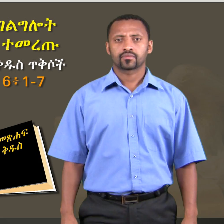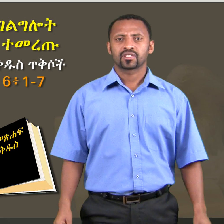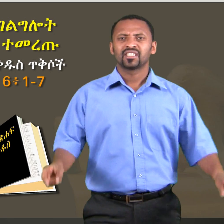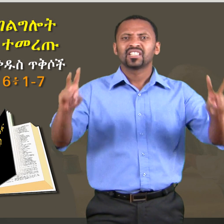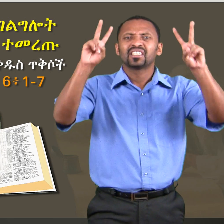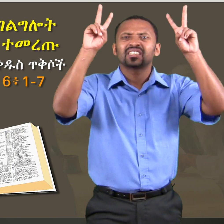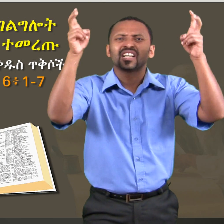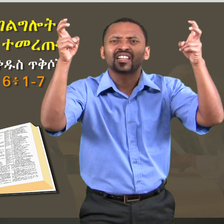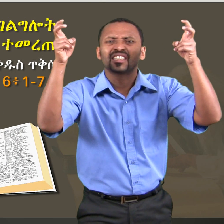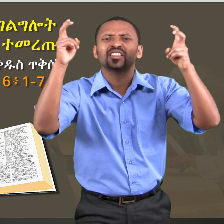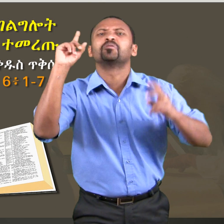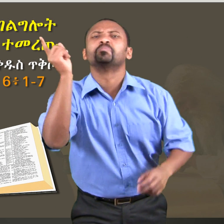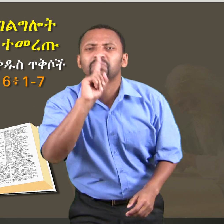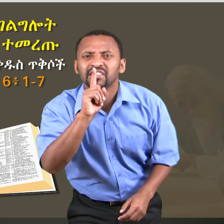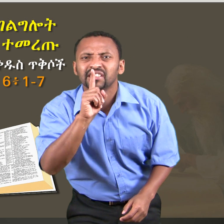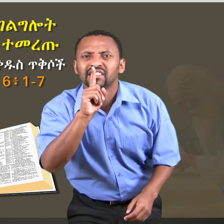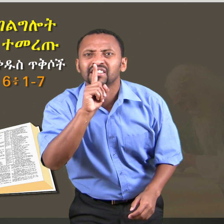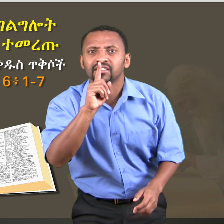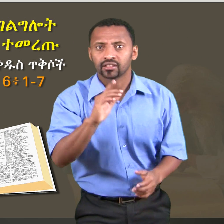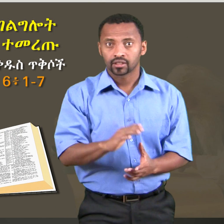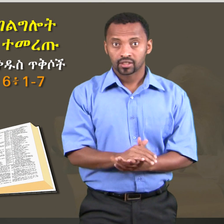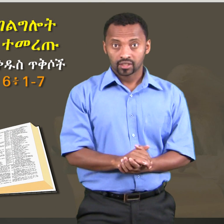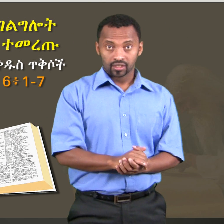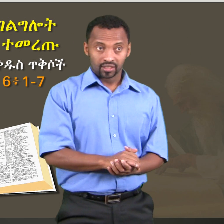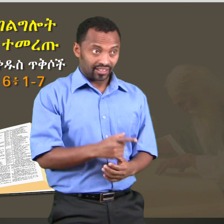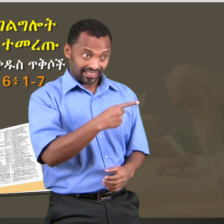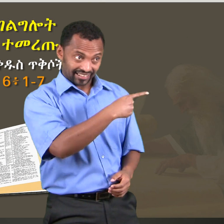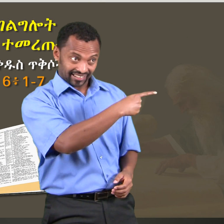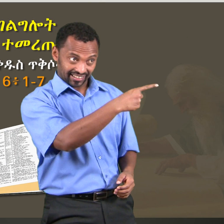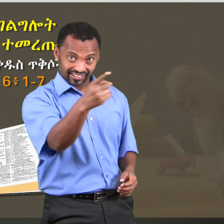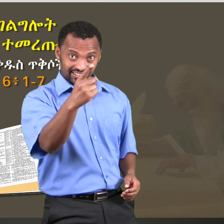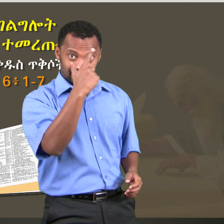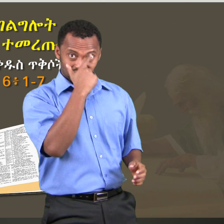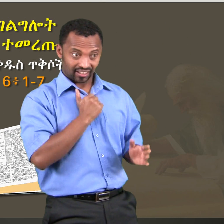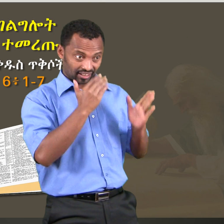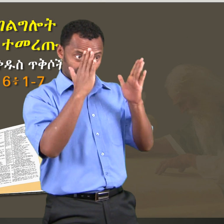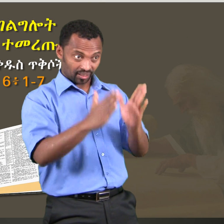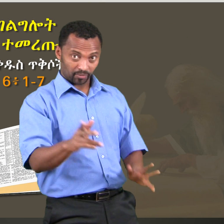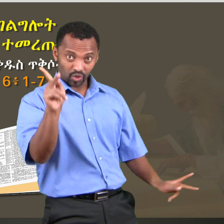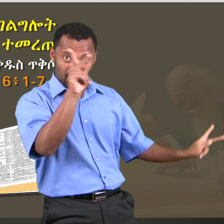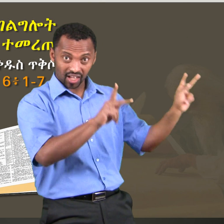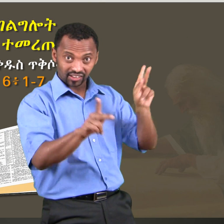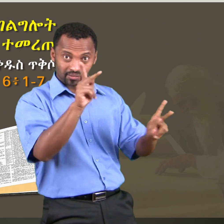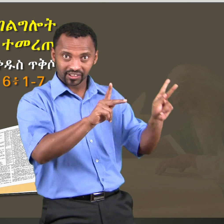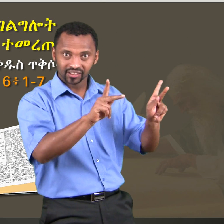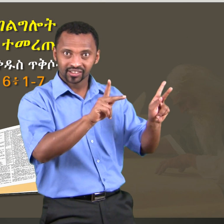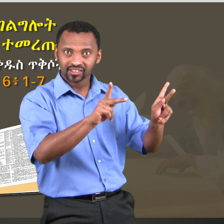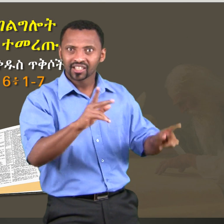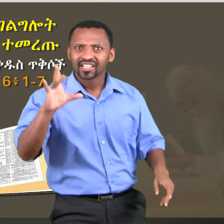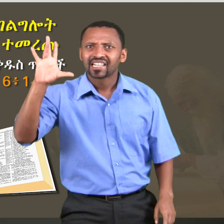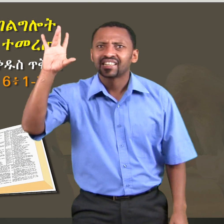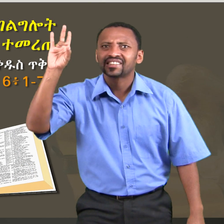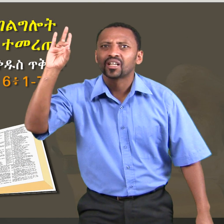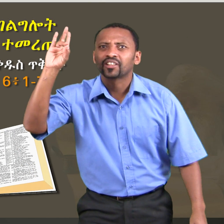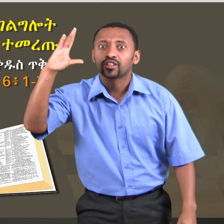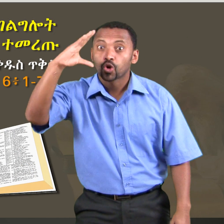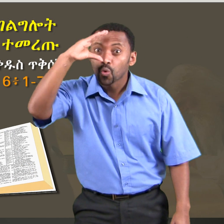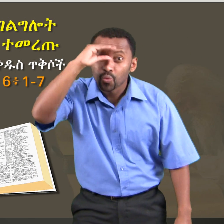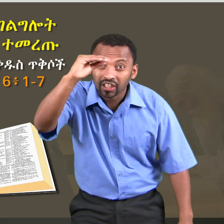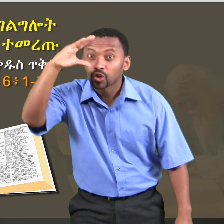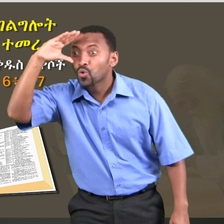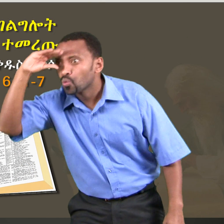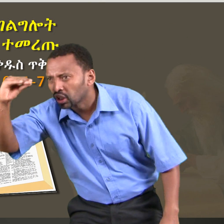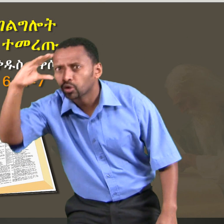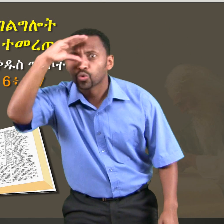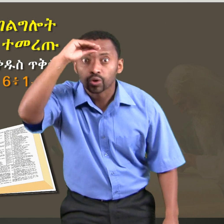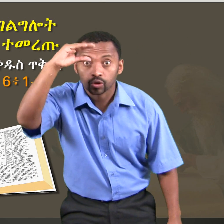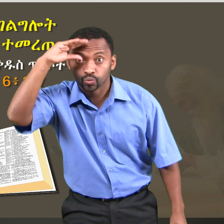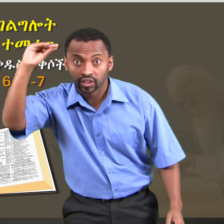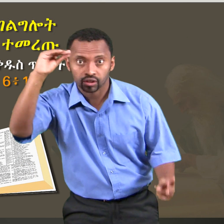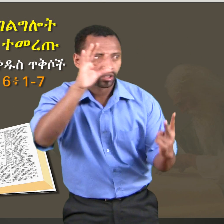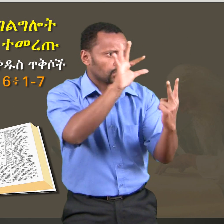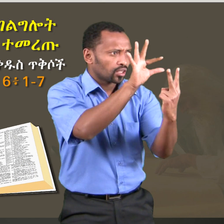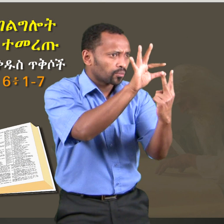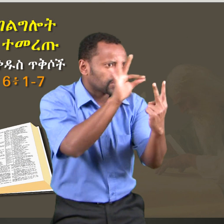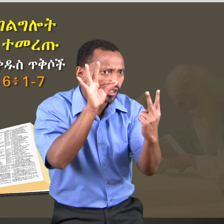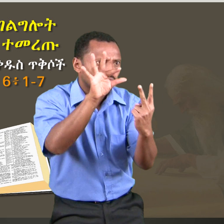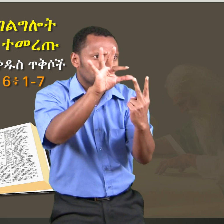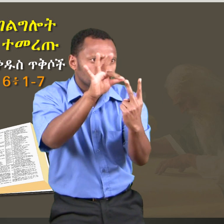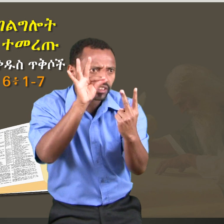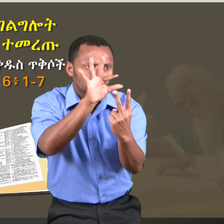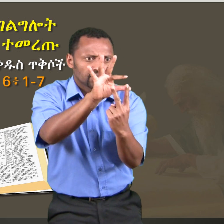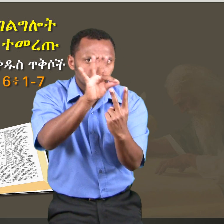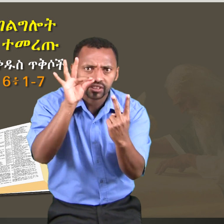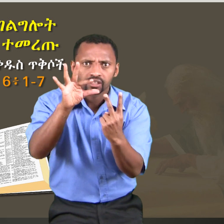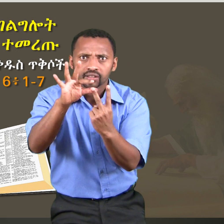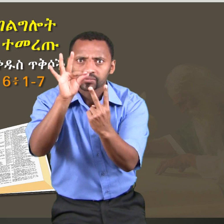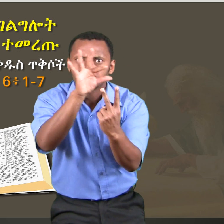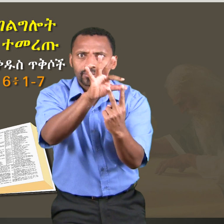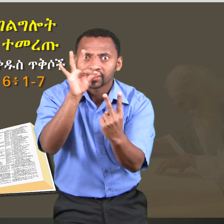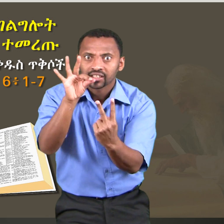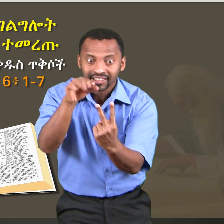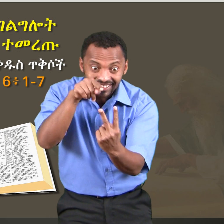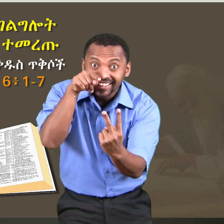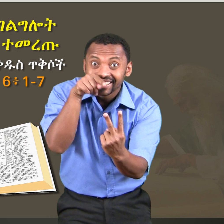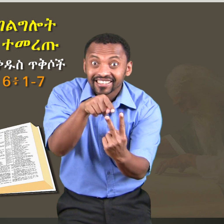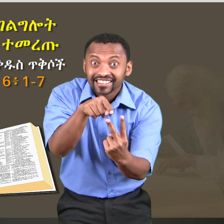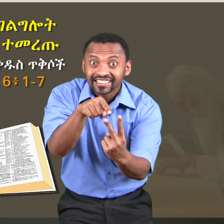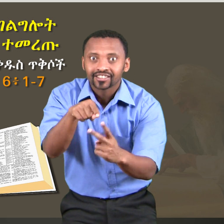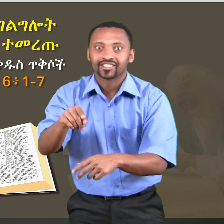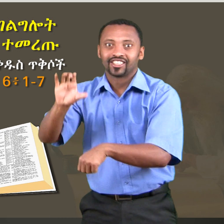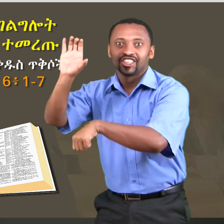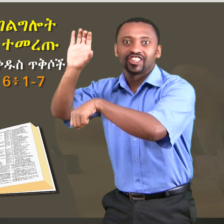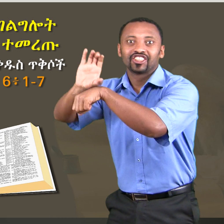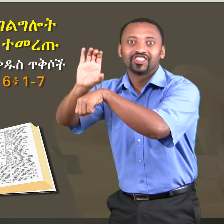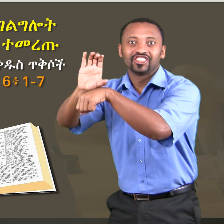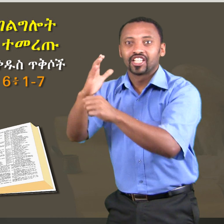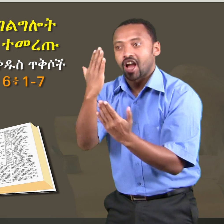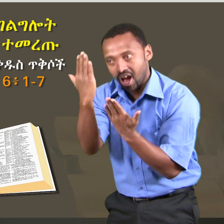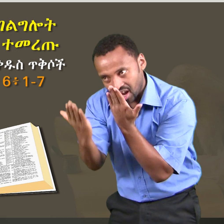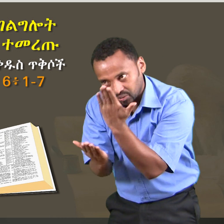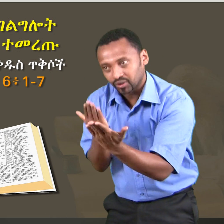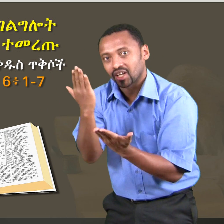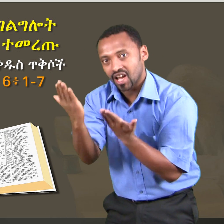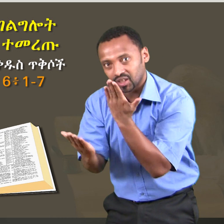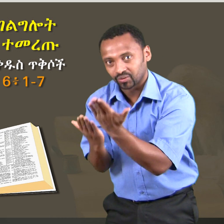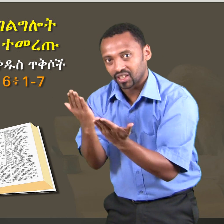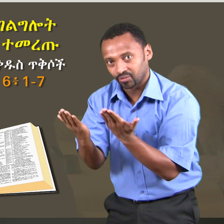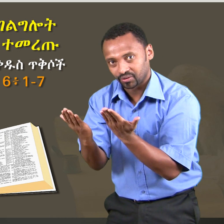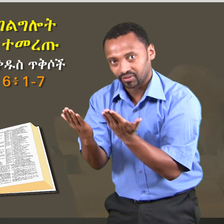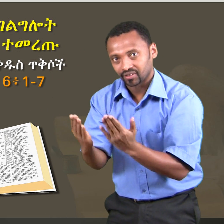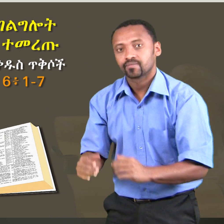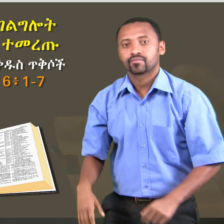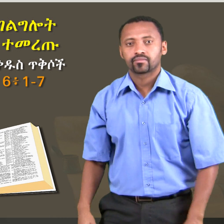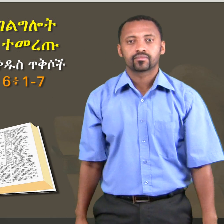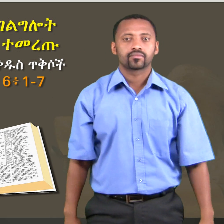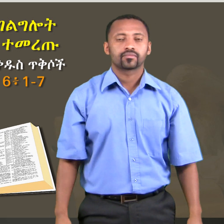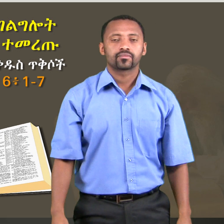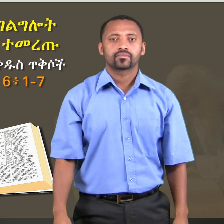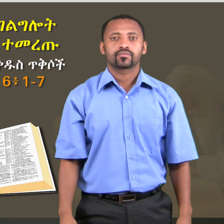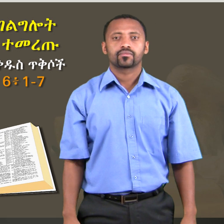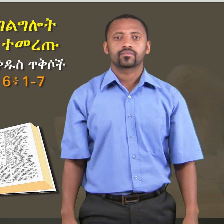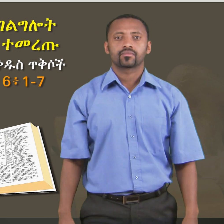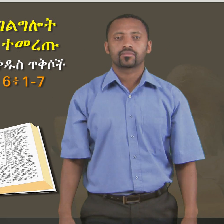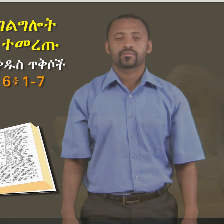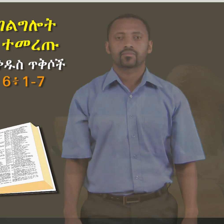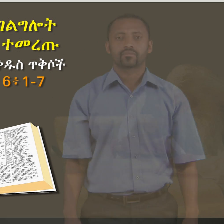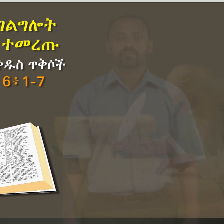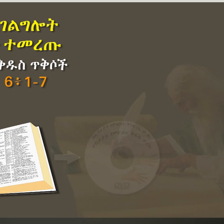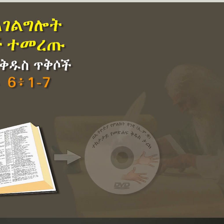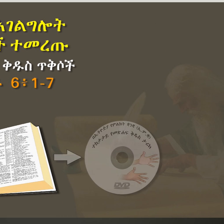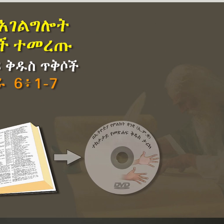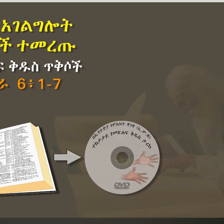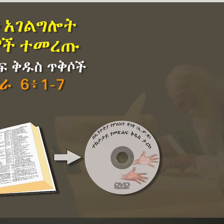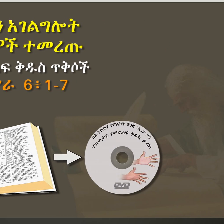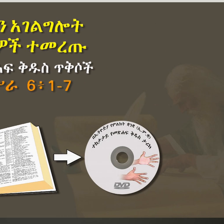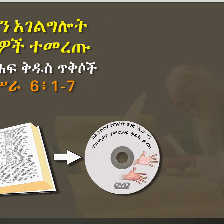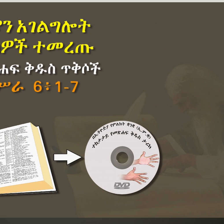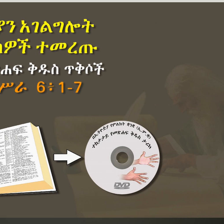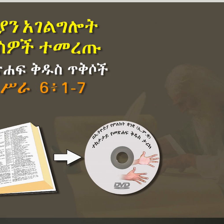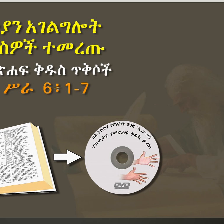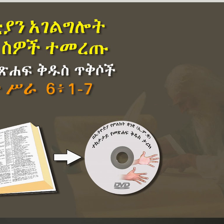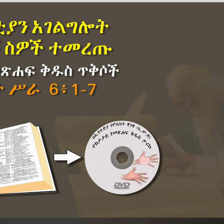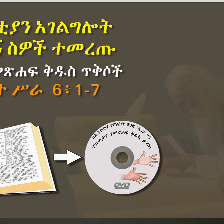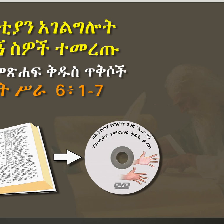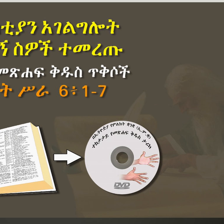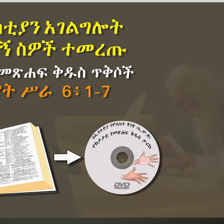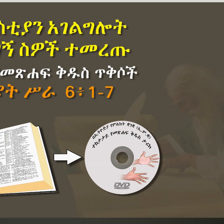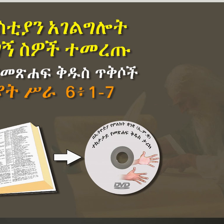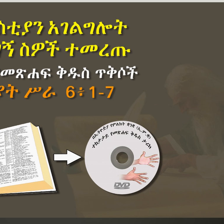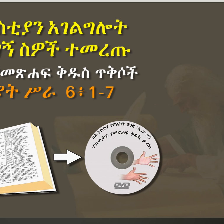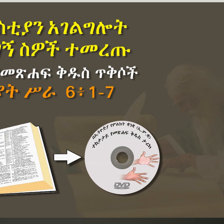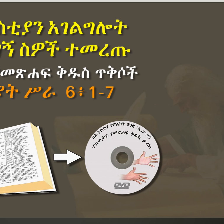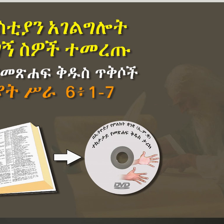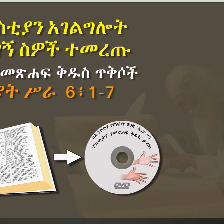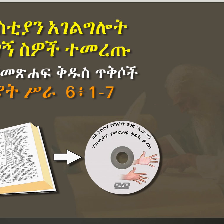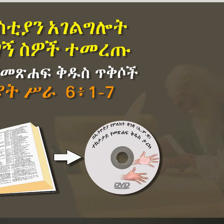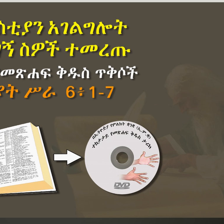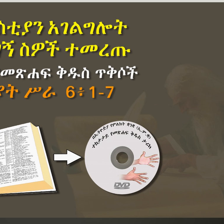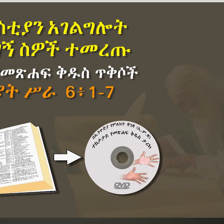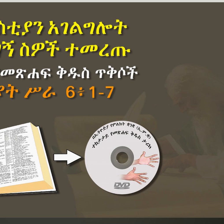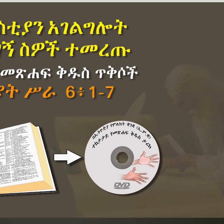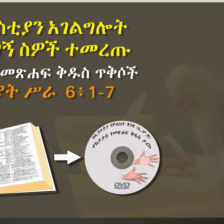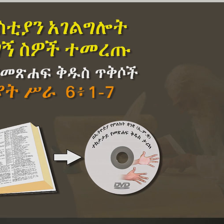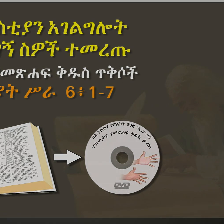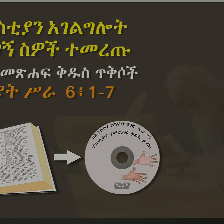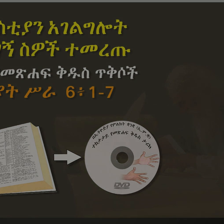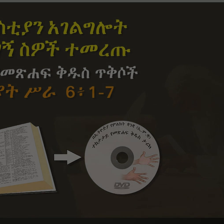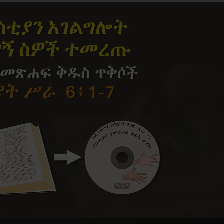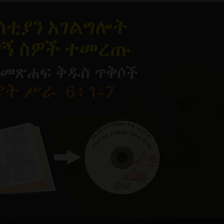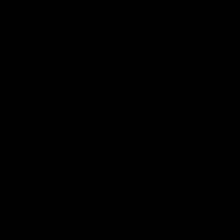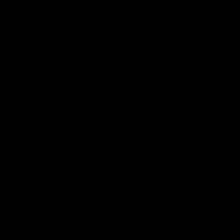The believers choose seven men to help the church